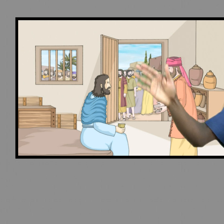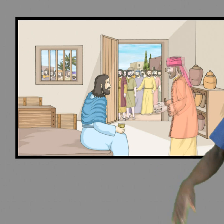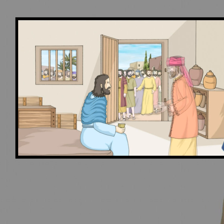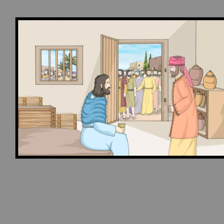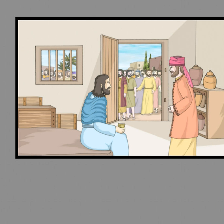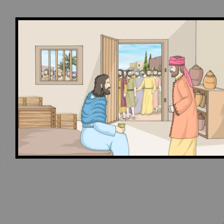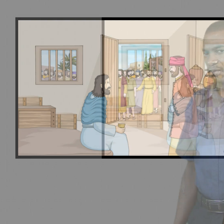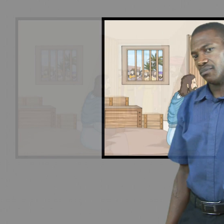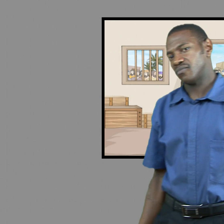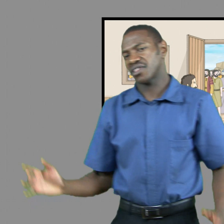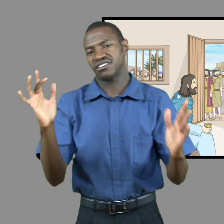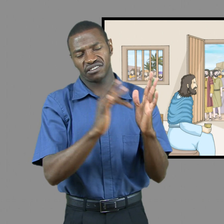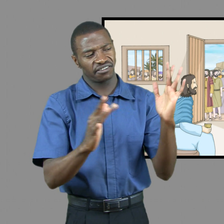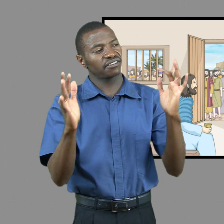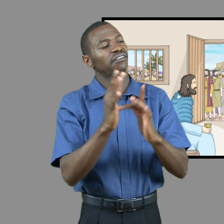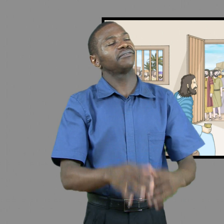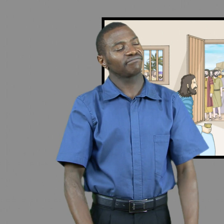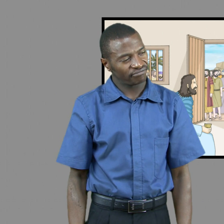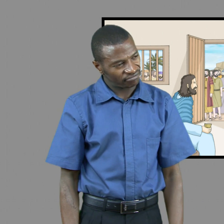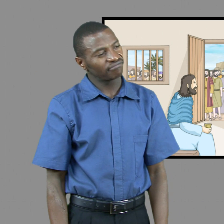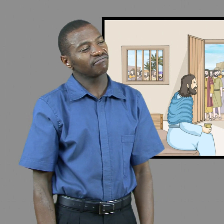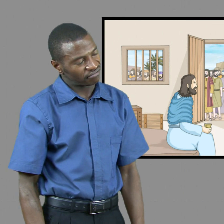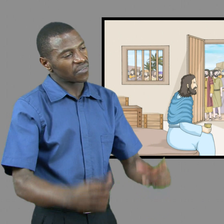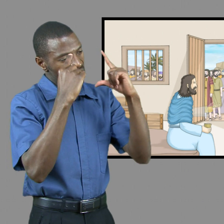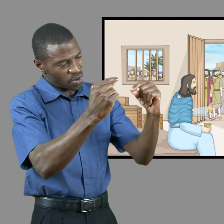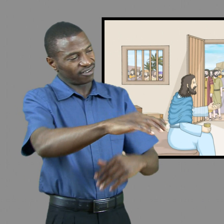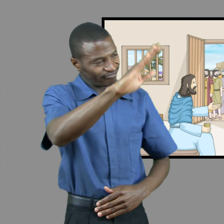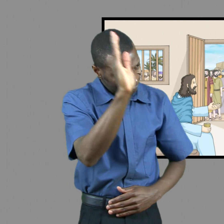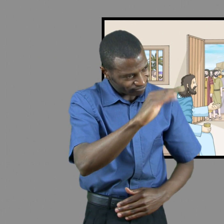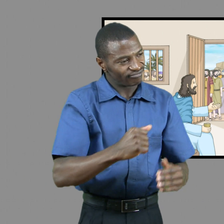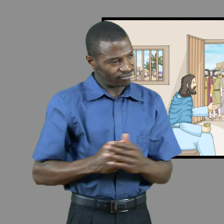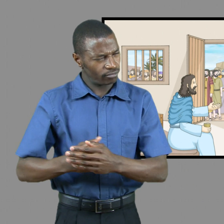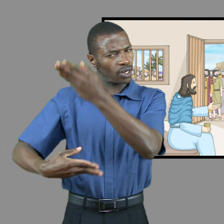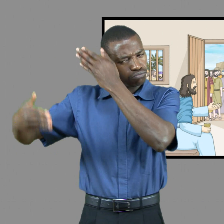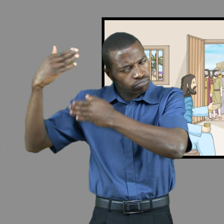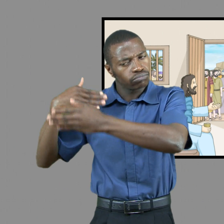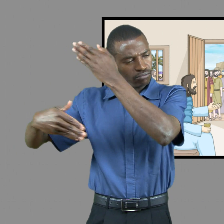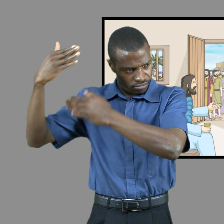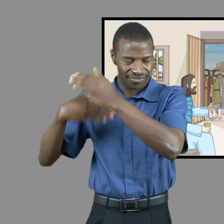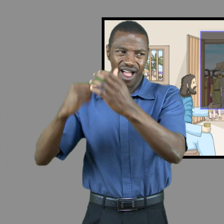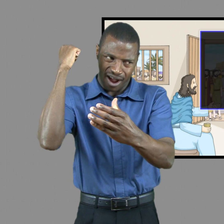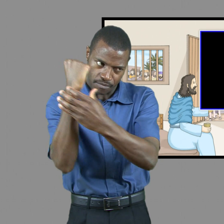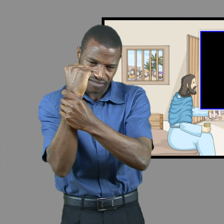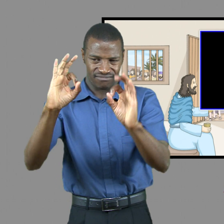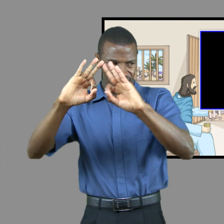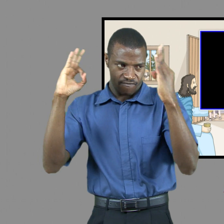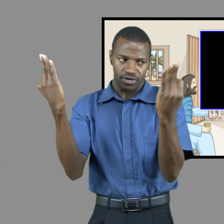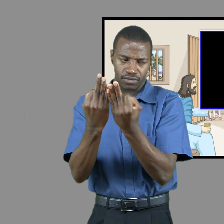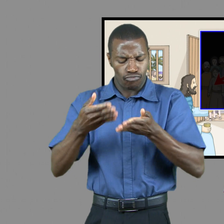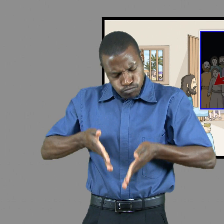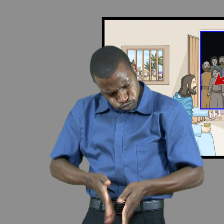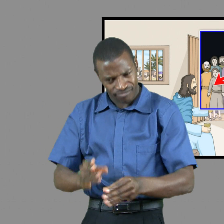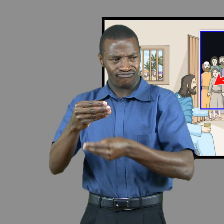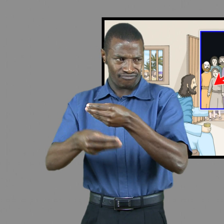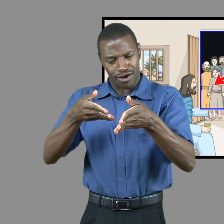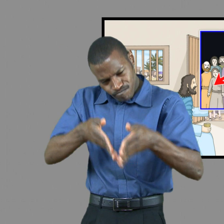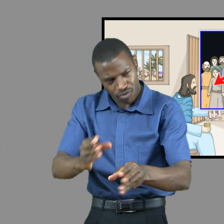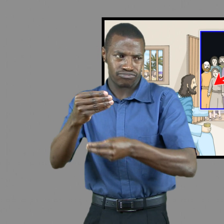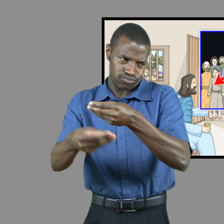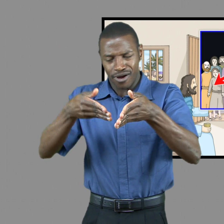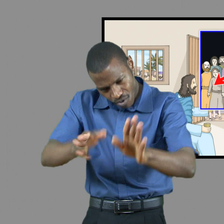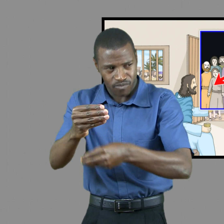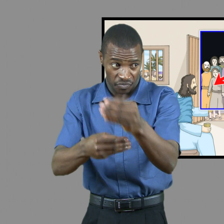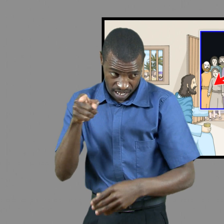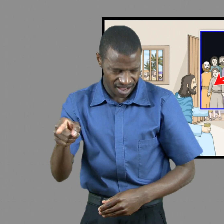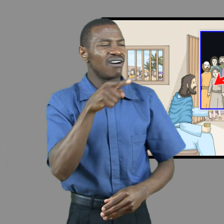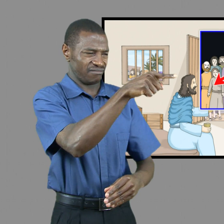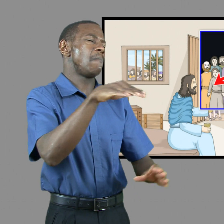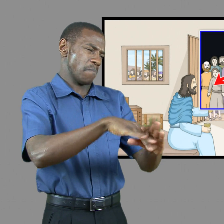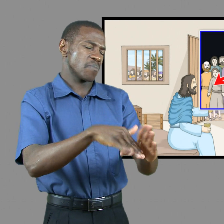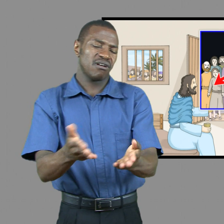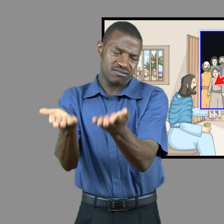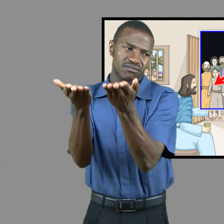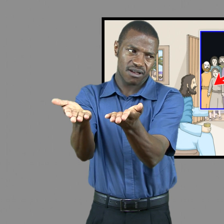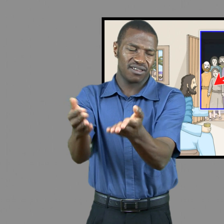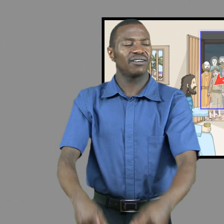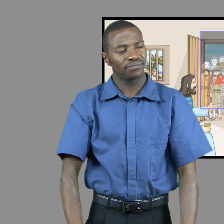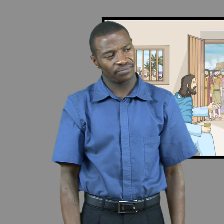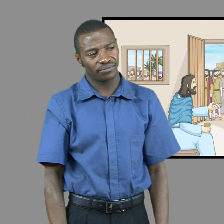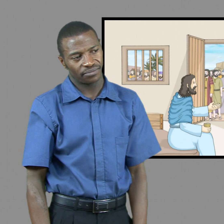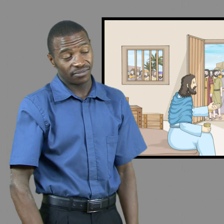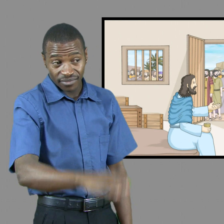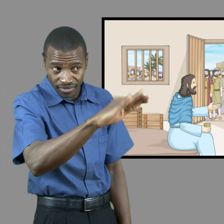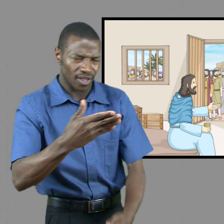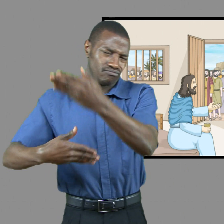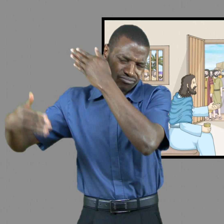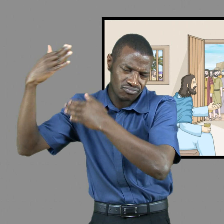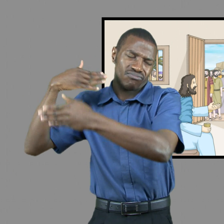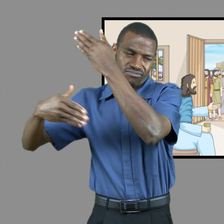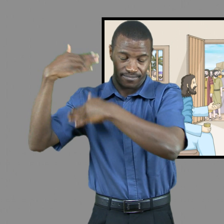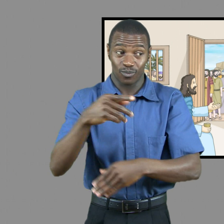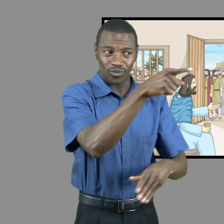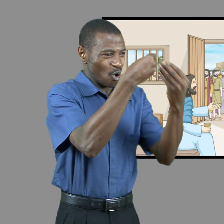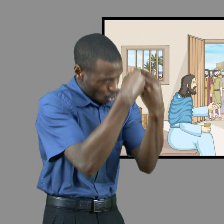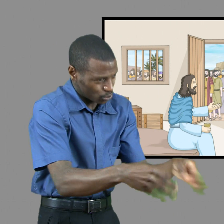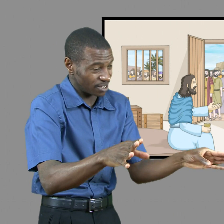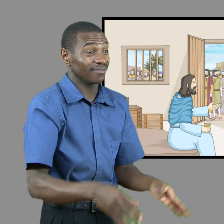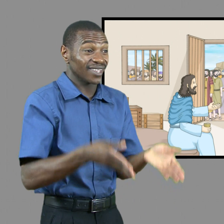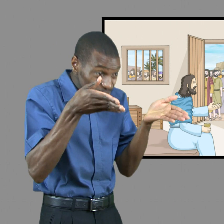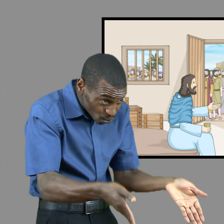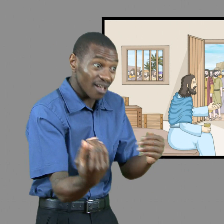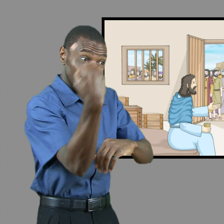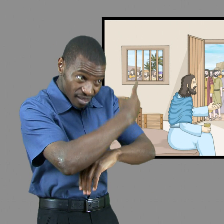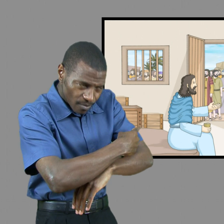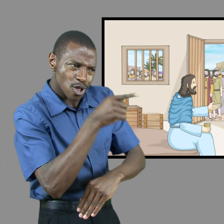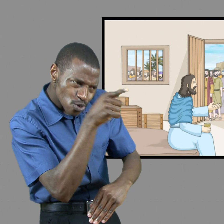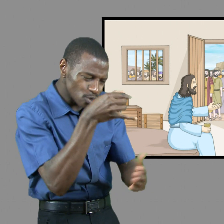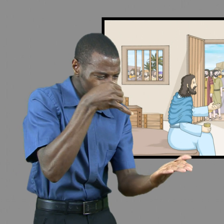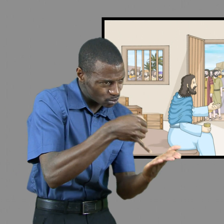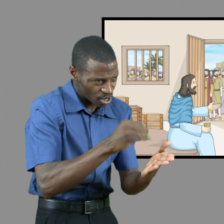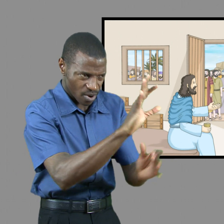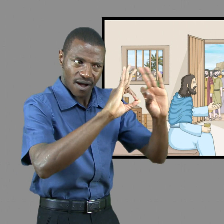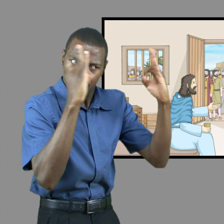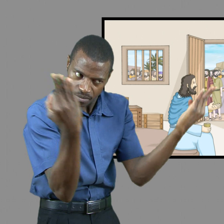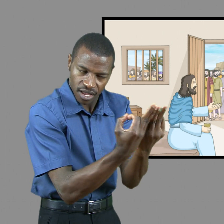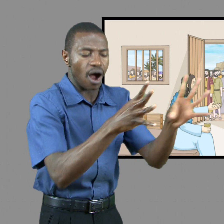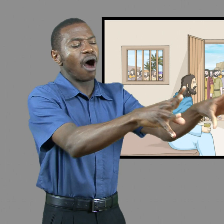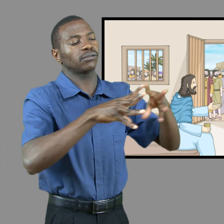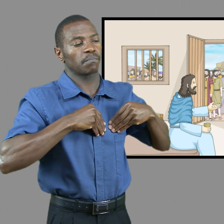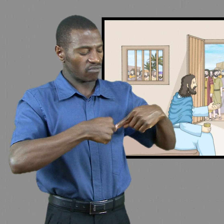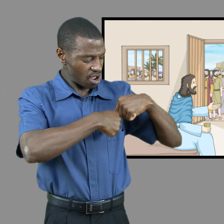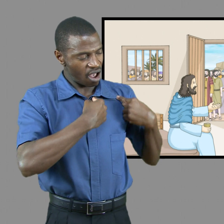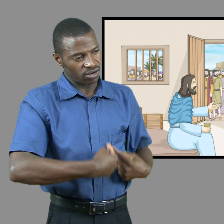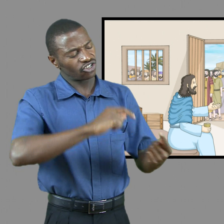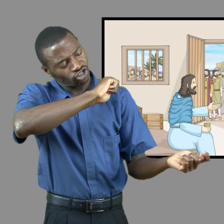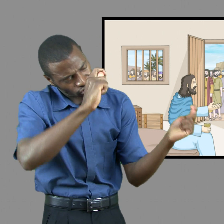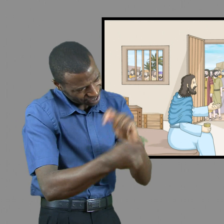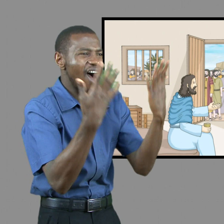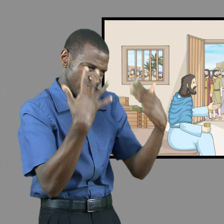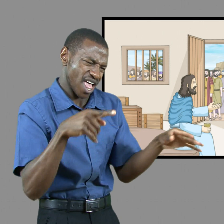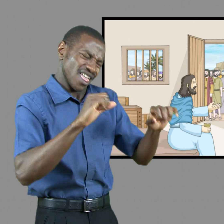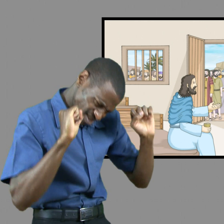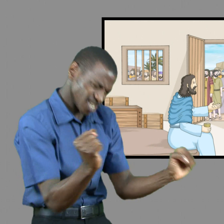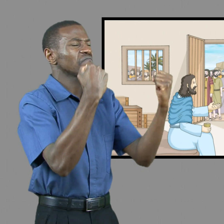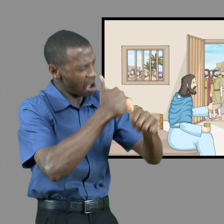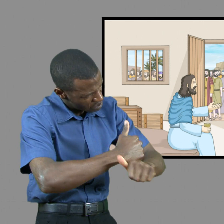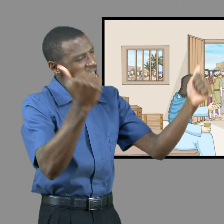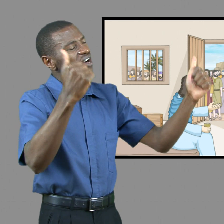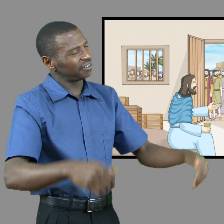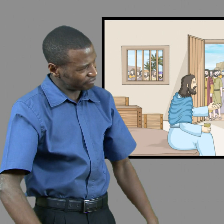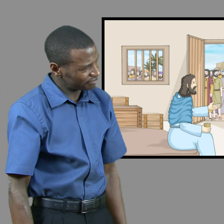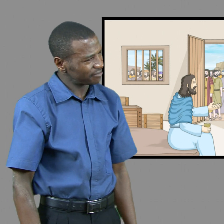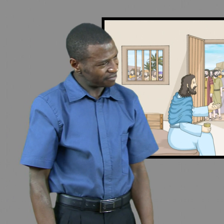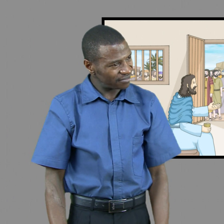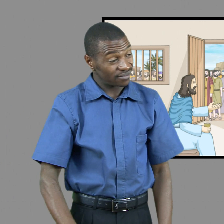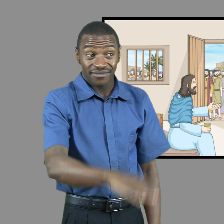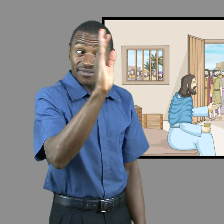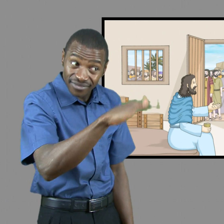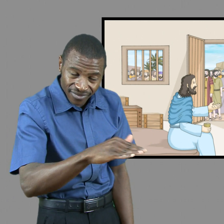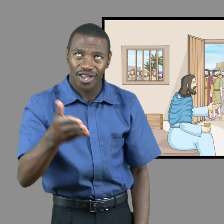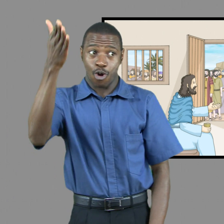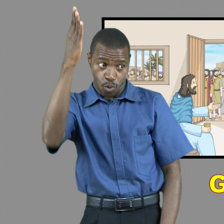Jesus said to him, “Today salvation has come to this house, because this man too is a son of Abraham.